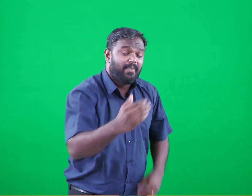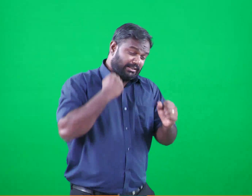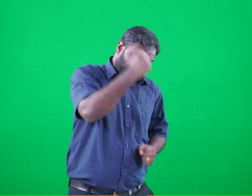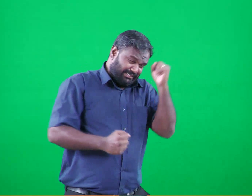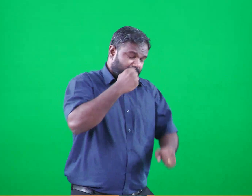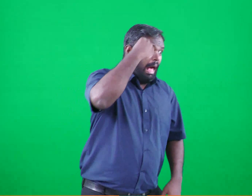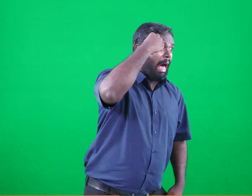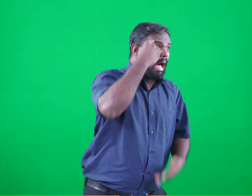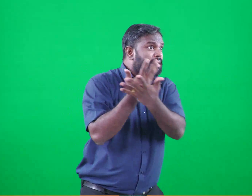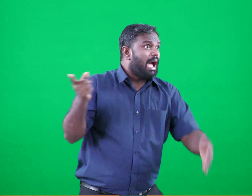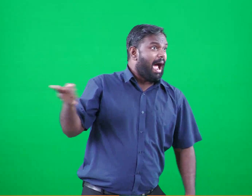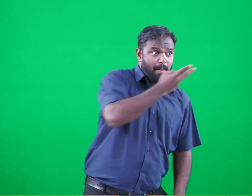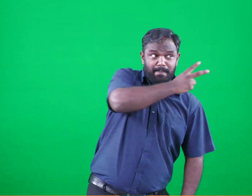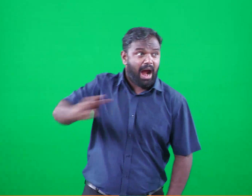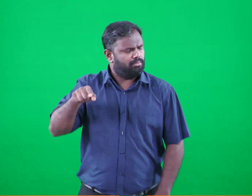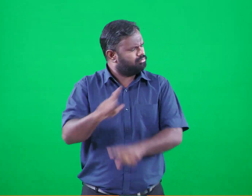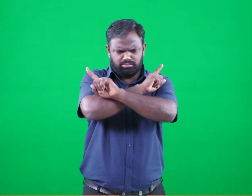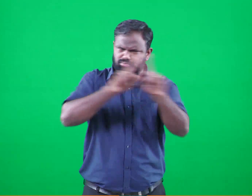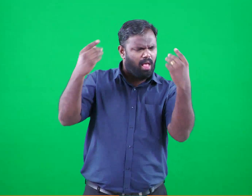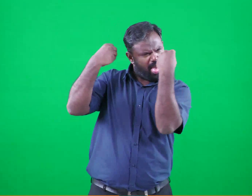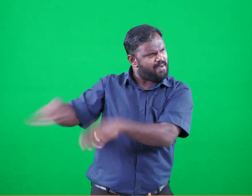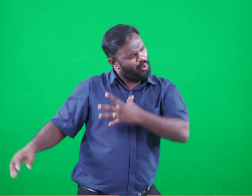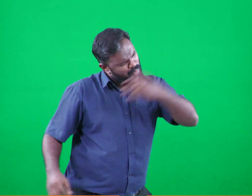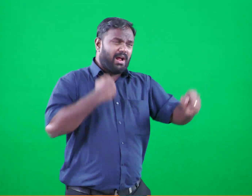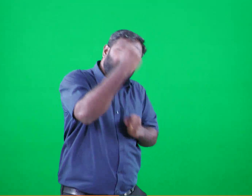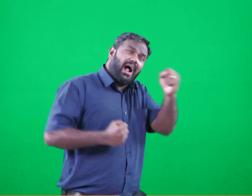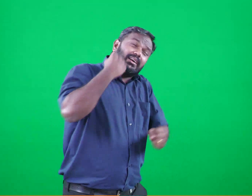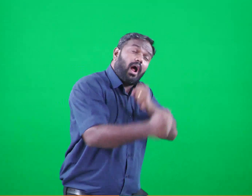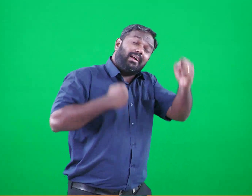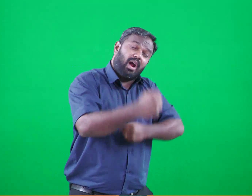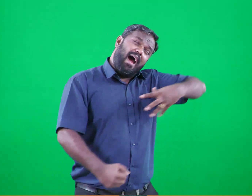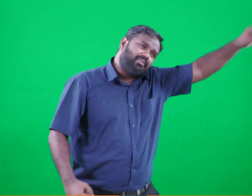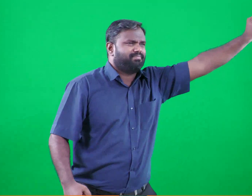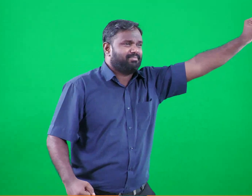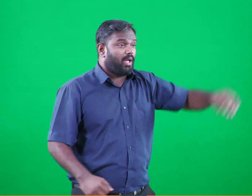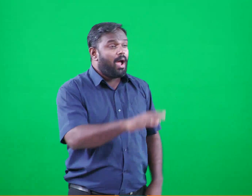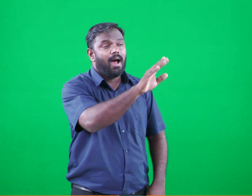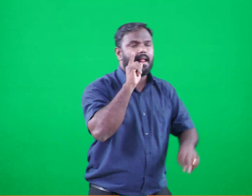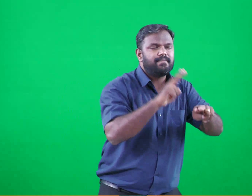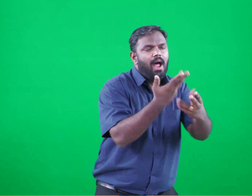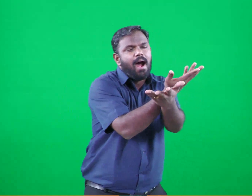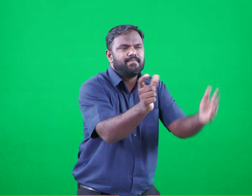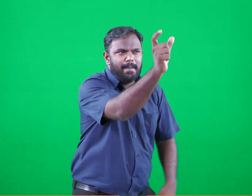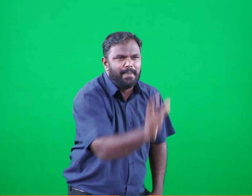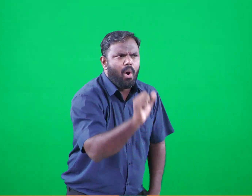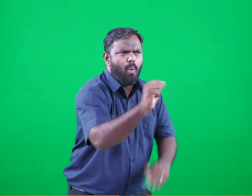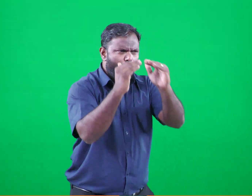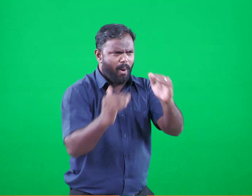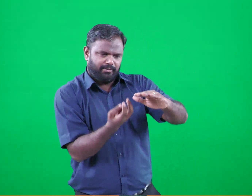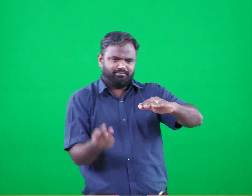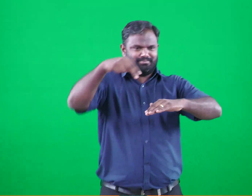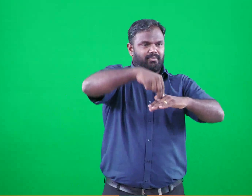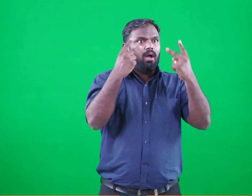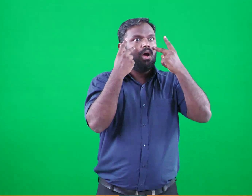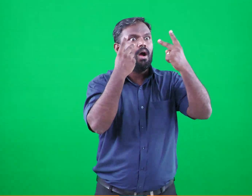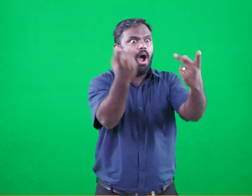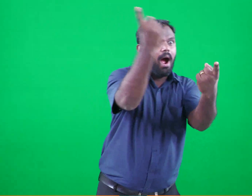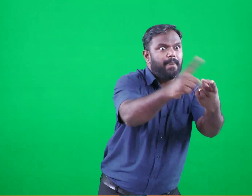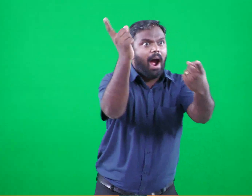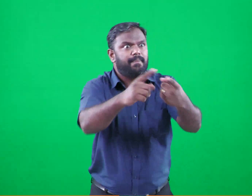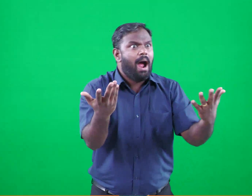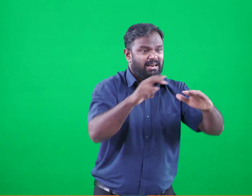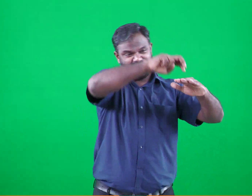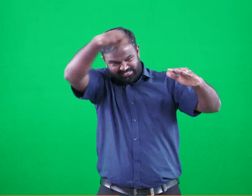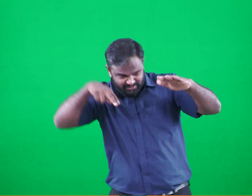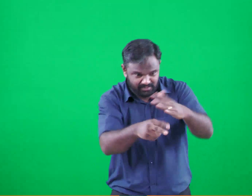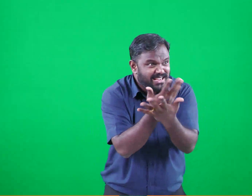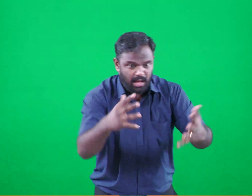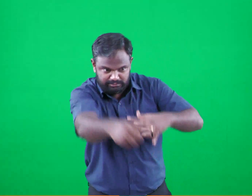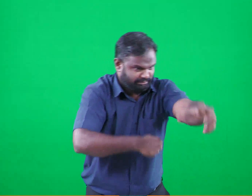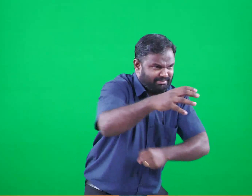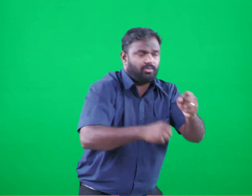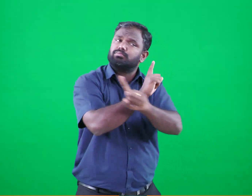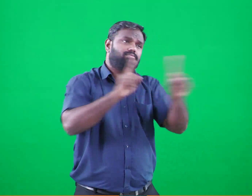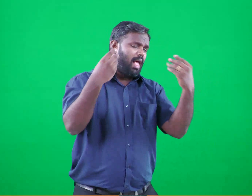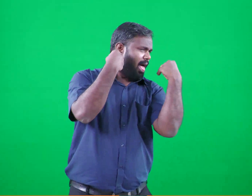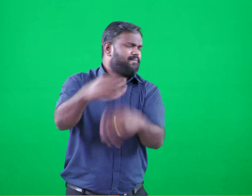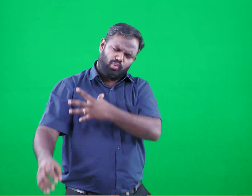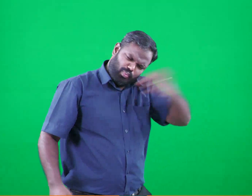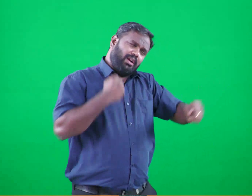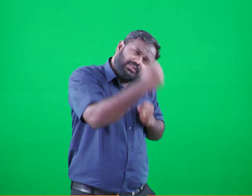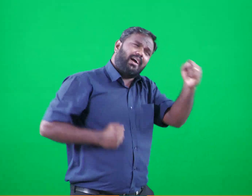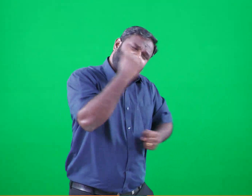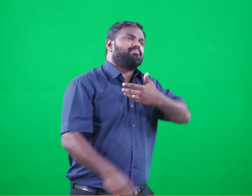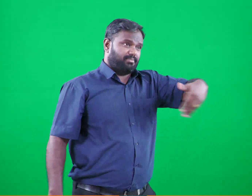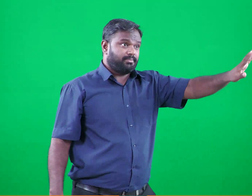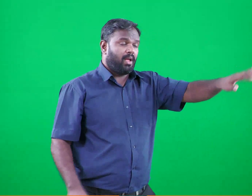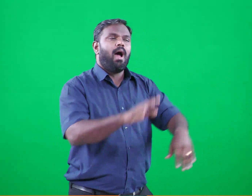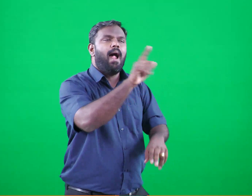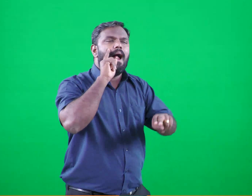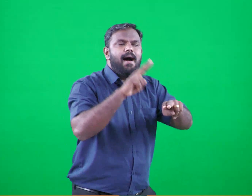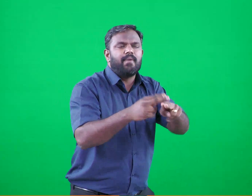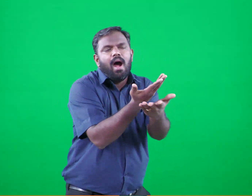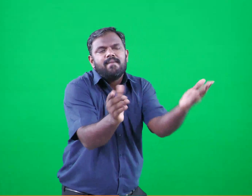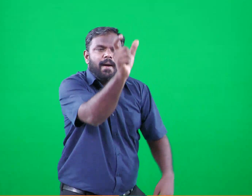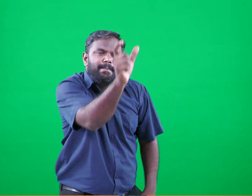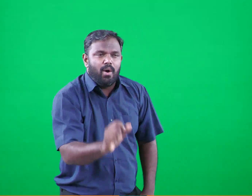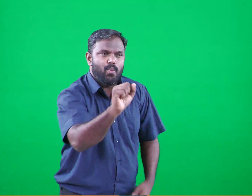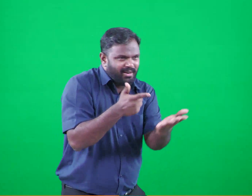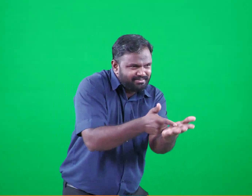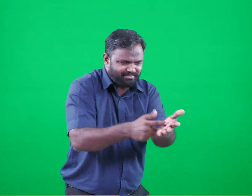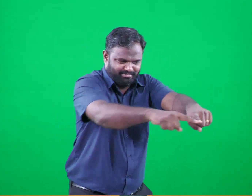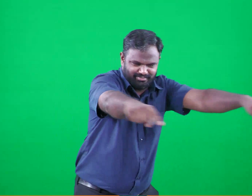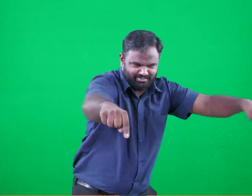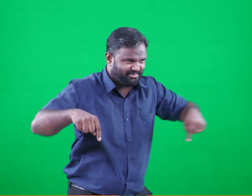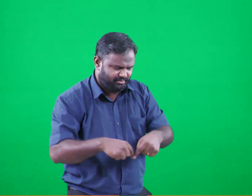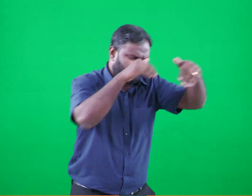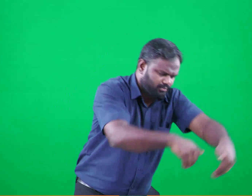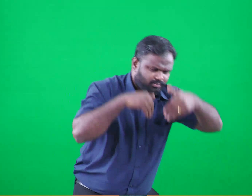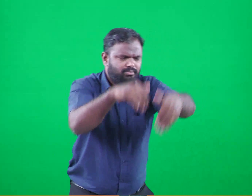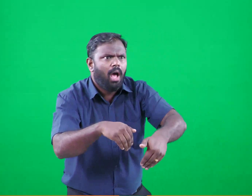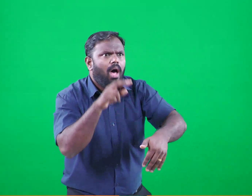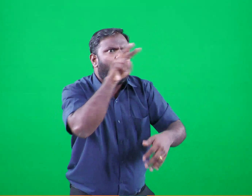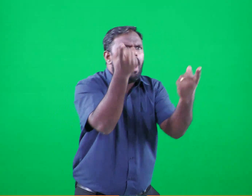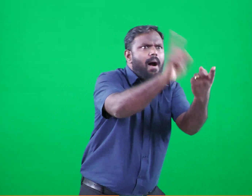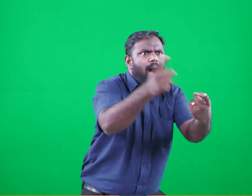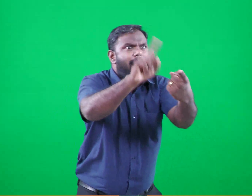Let no one on the housetop go back inside to retrieve anything from his house.